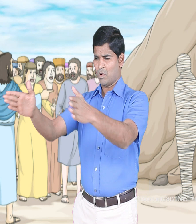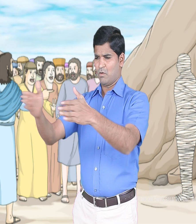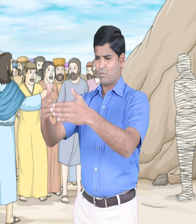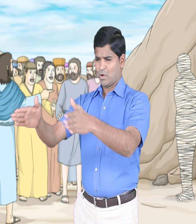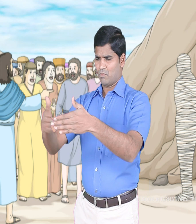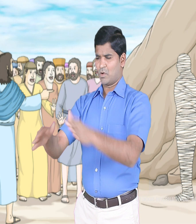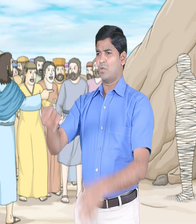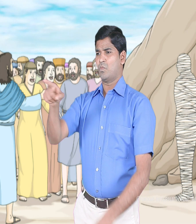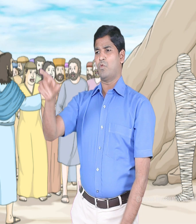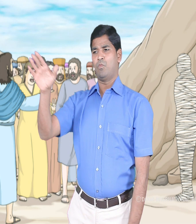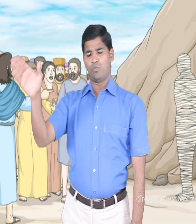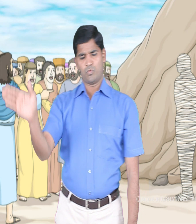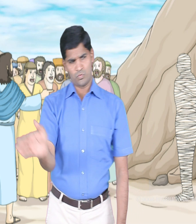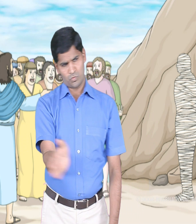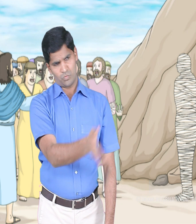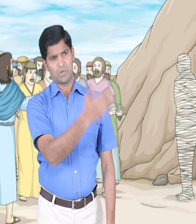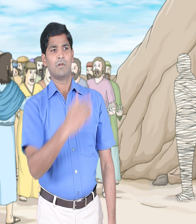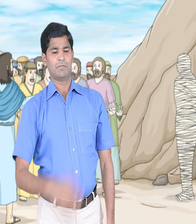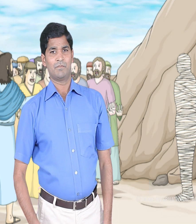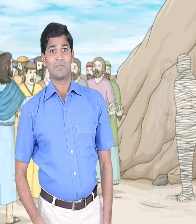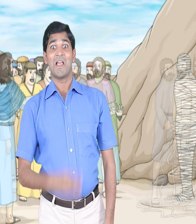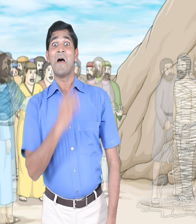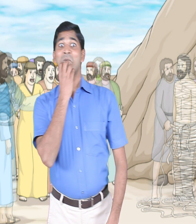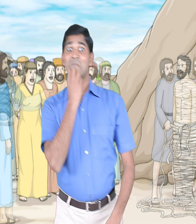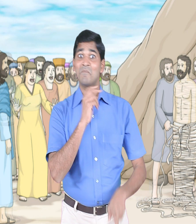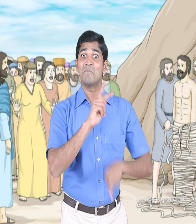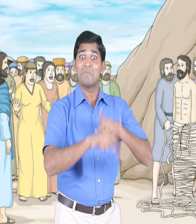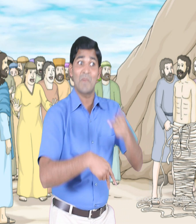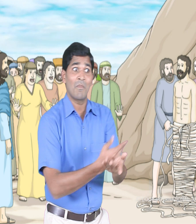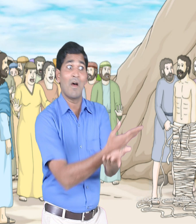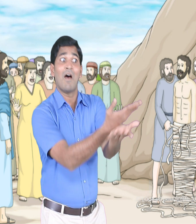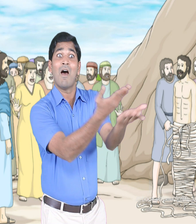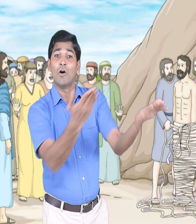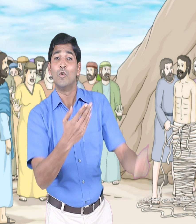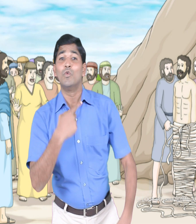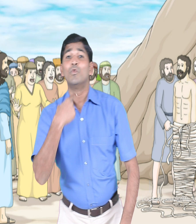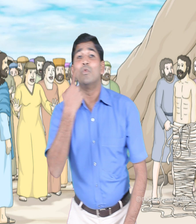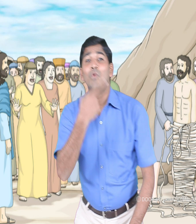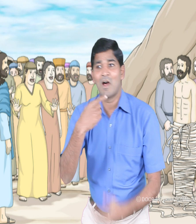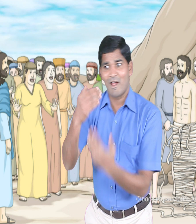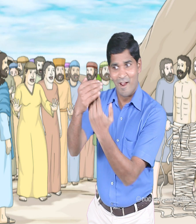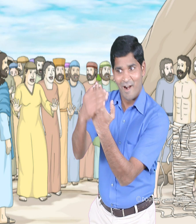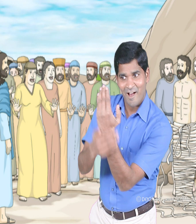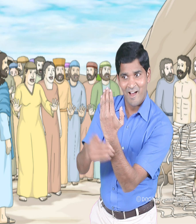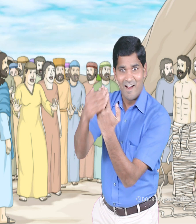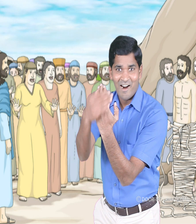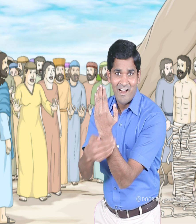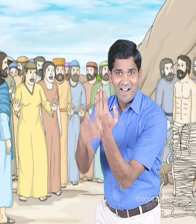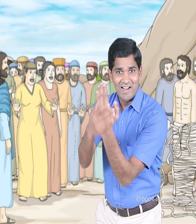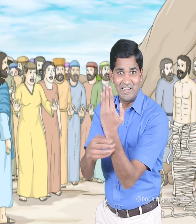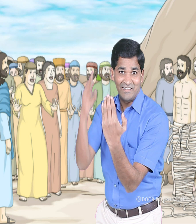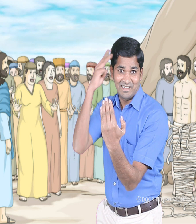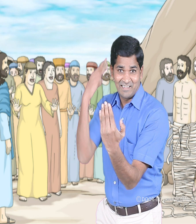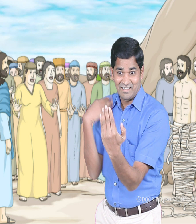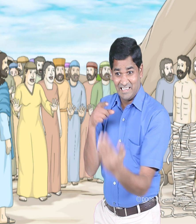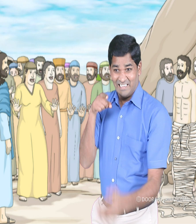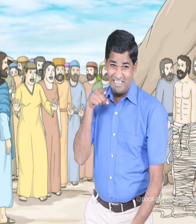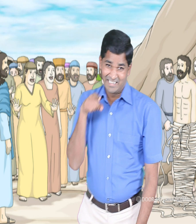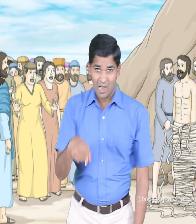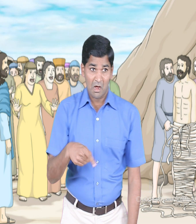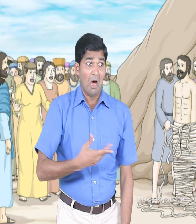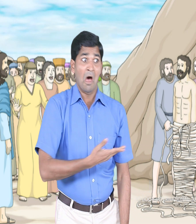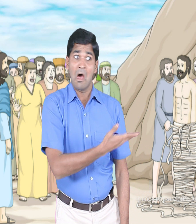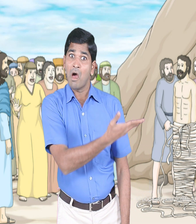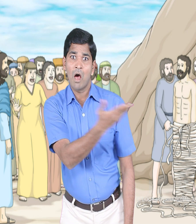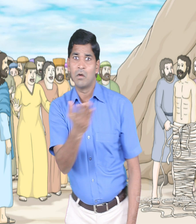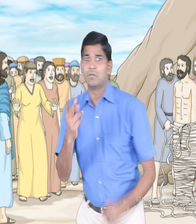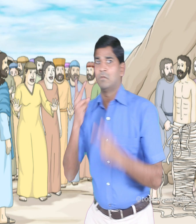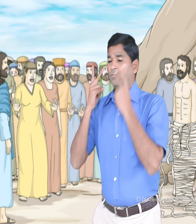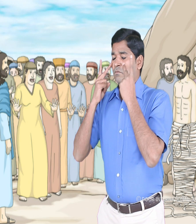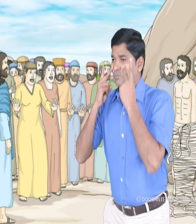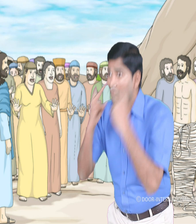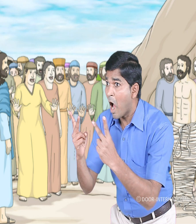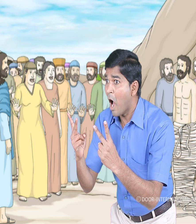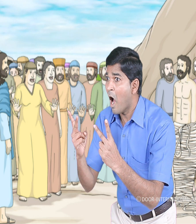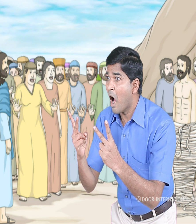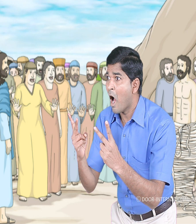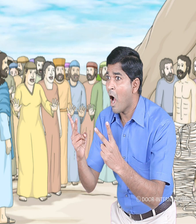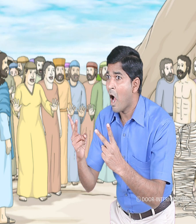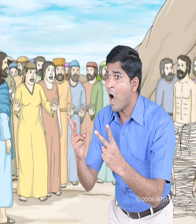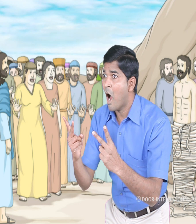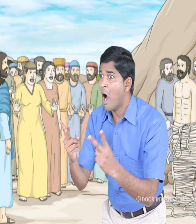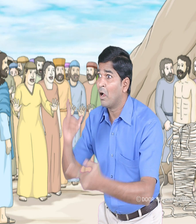“Unwrap him and let him go,” Jesus told them.